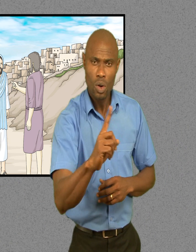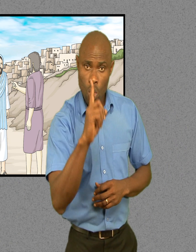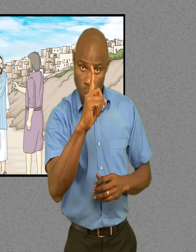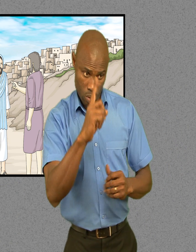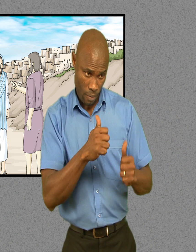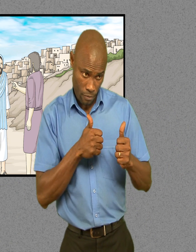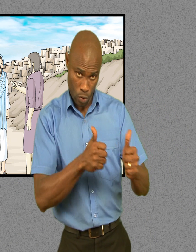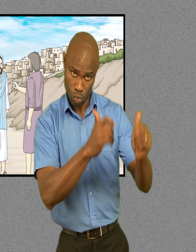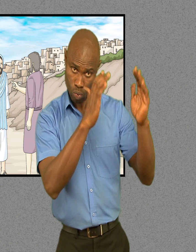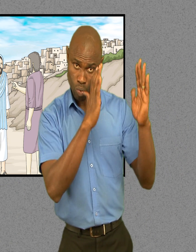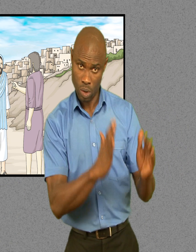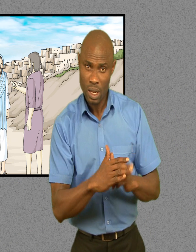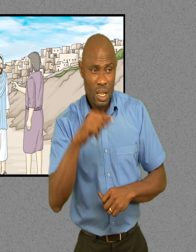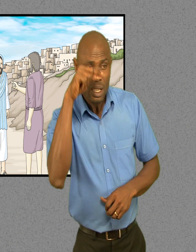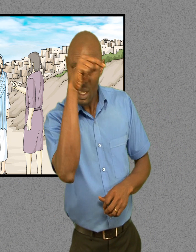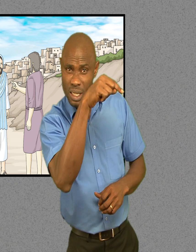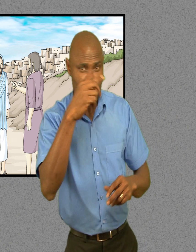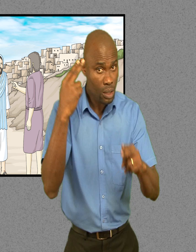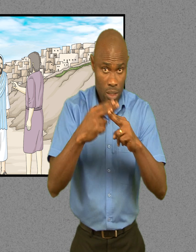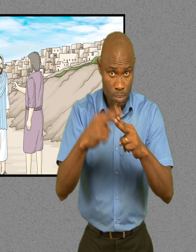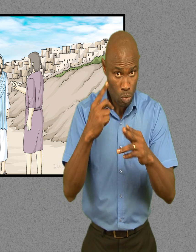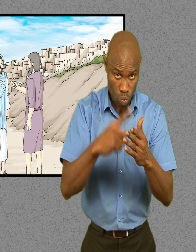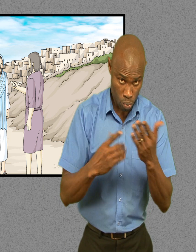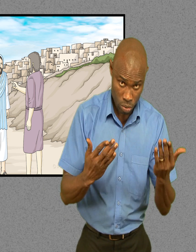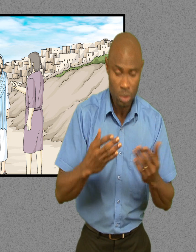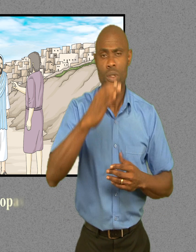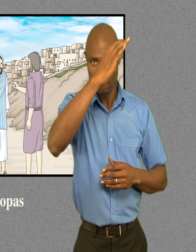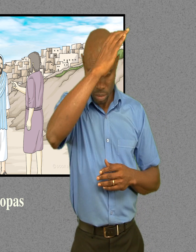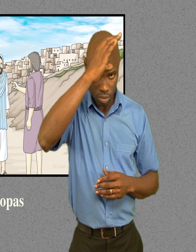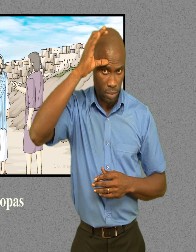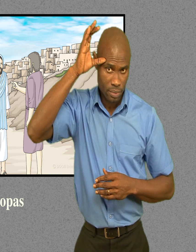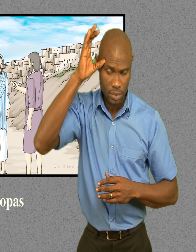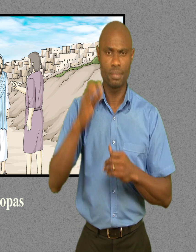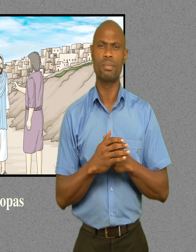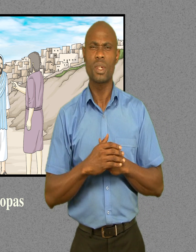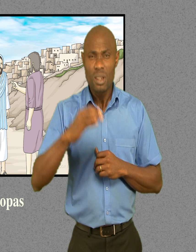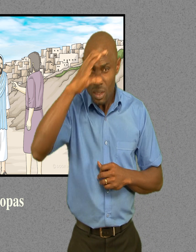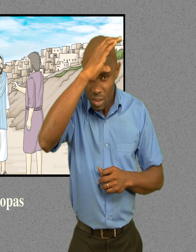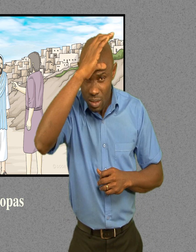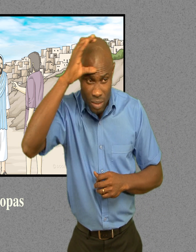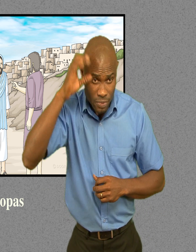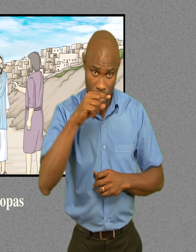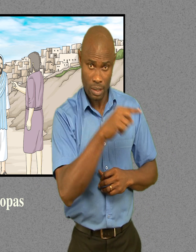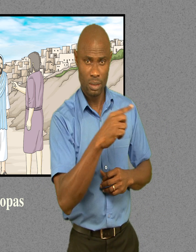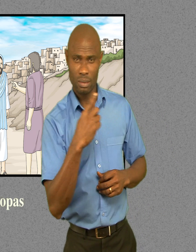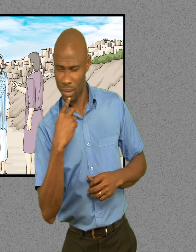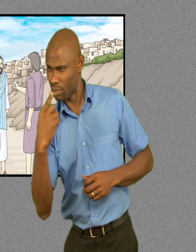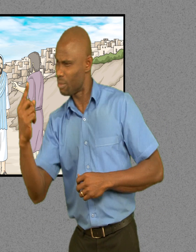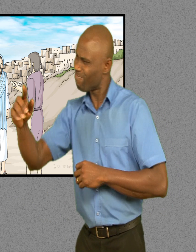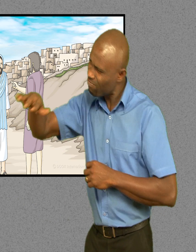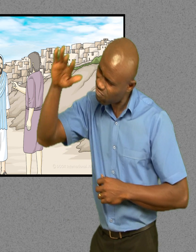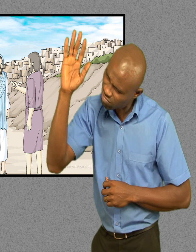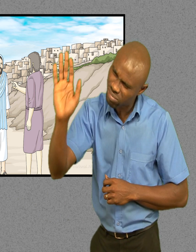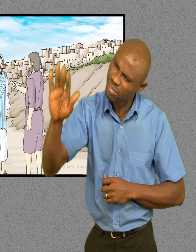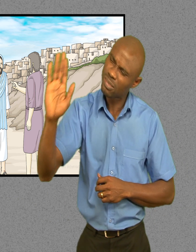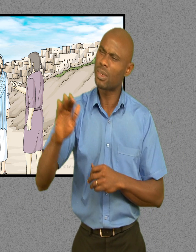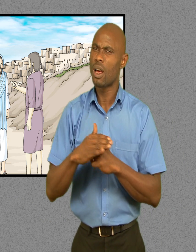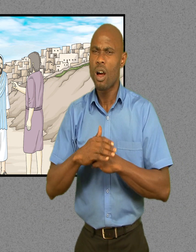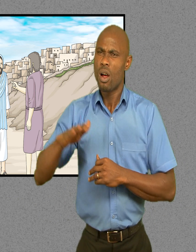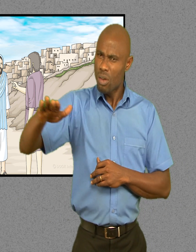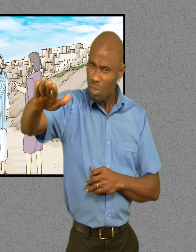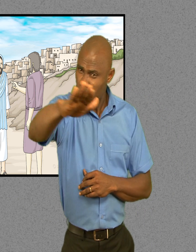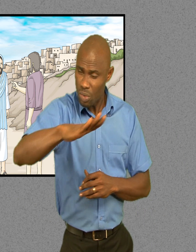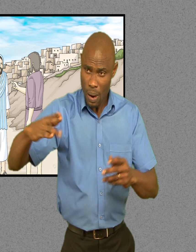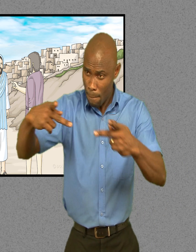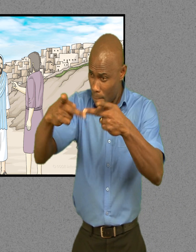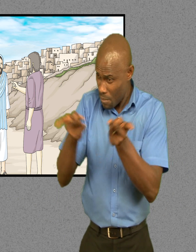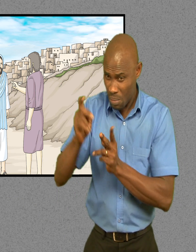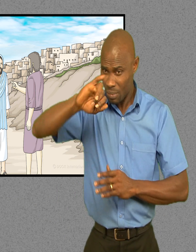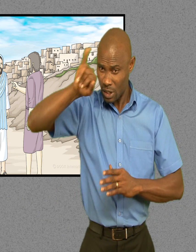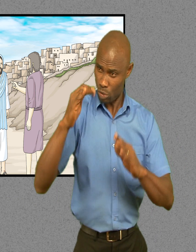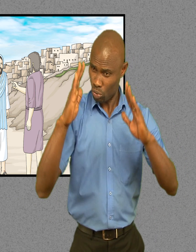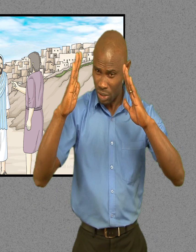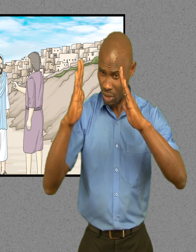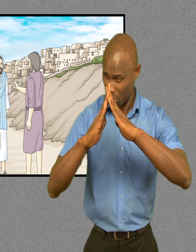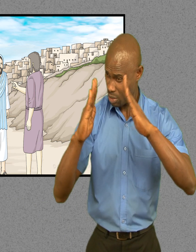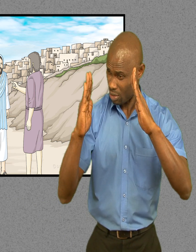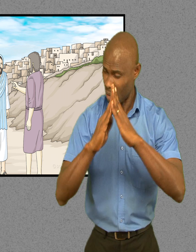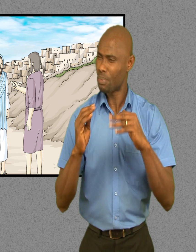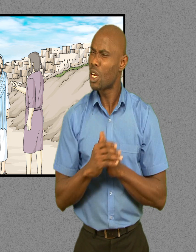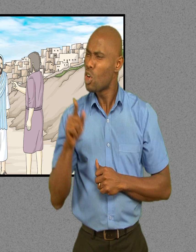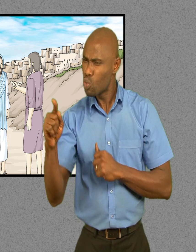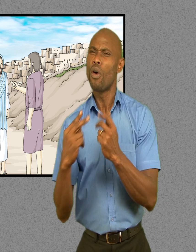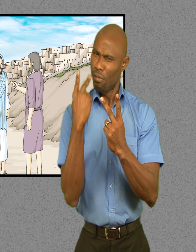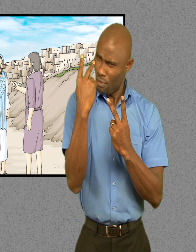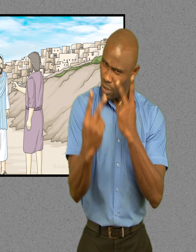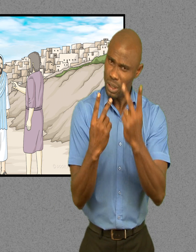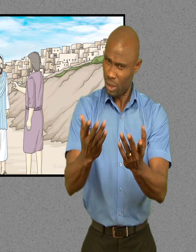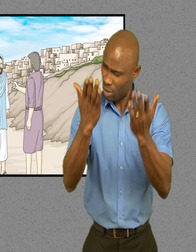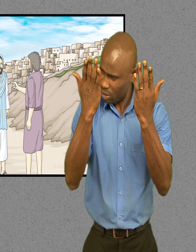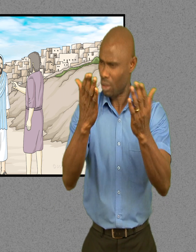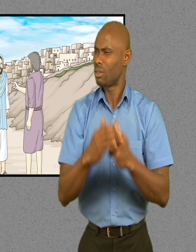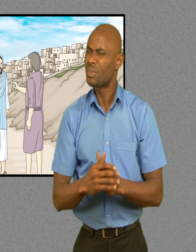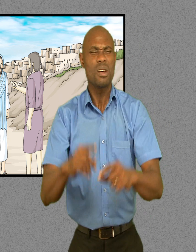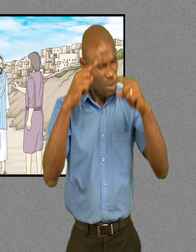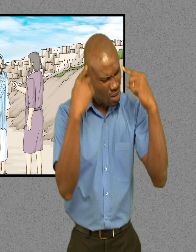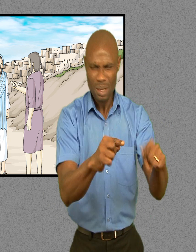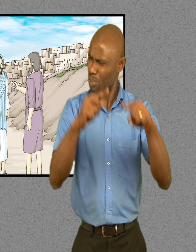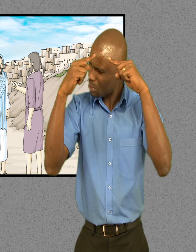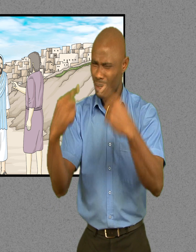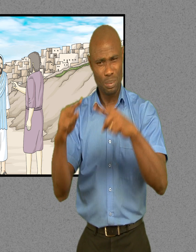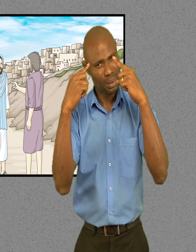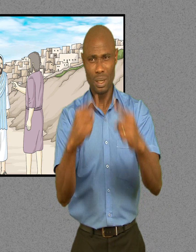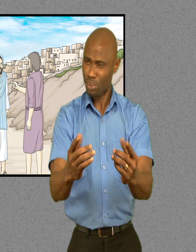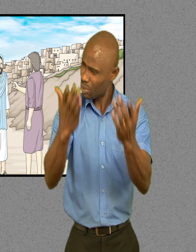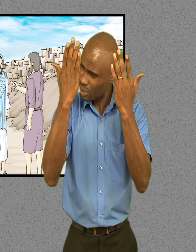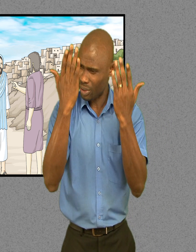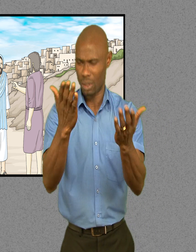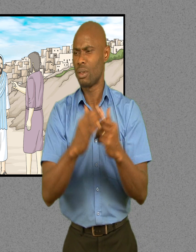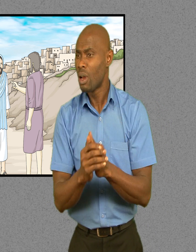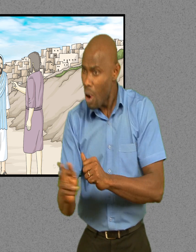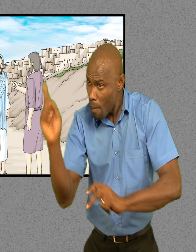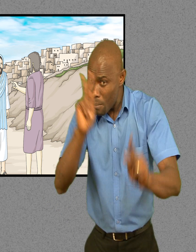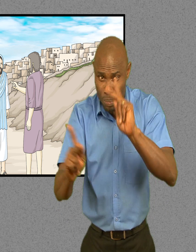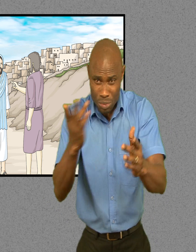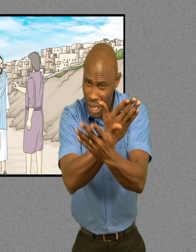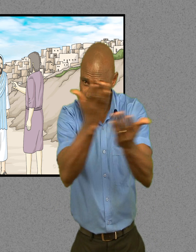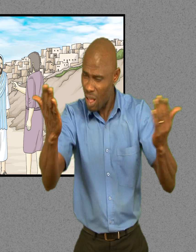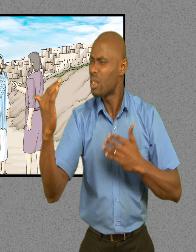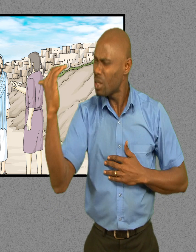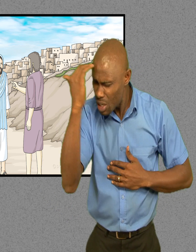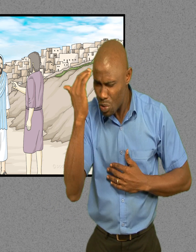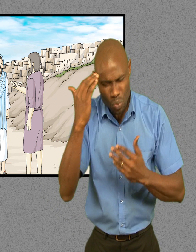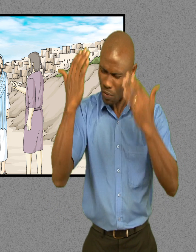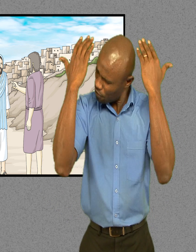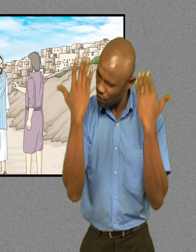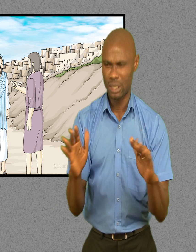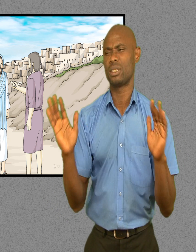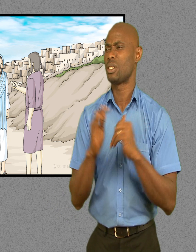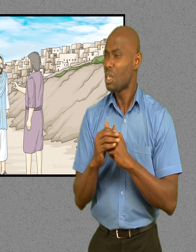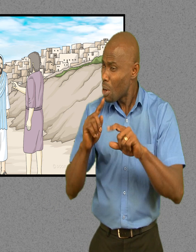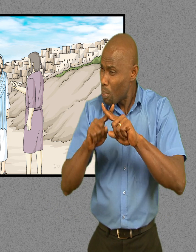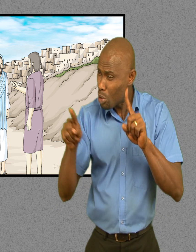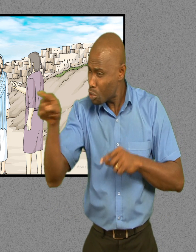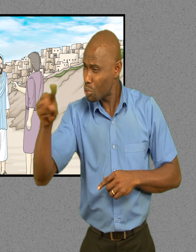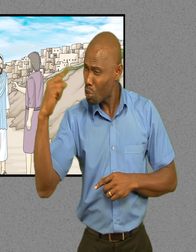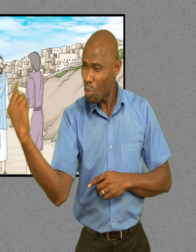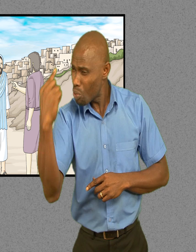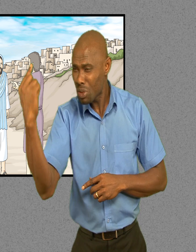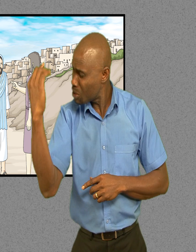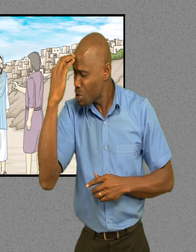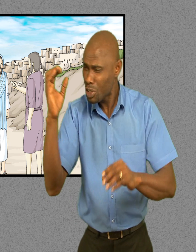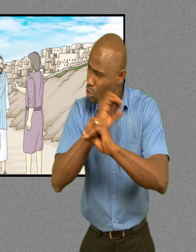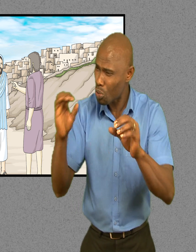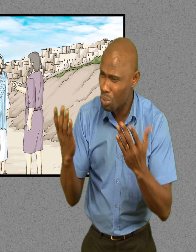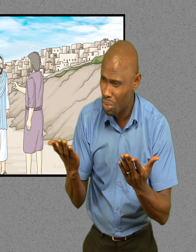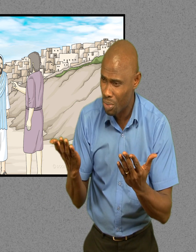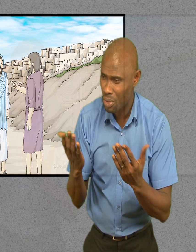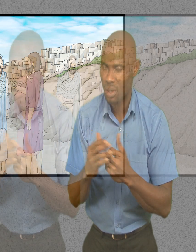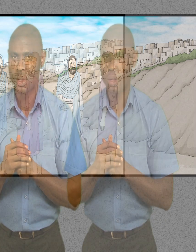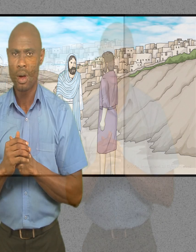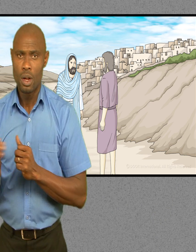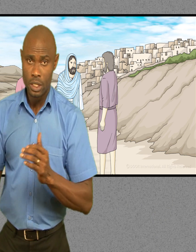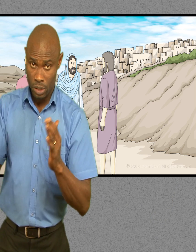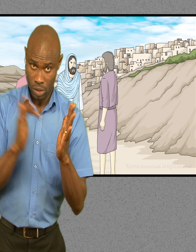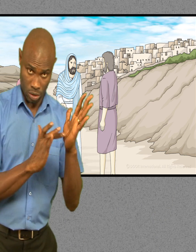One of them, named Cleopas, asked Him, “Are You the only visitor to Jerusalem who does not know the things that have happened there in recent days?”